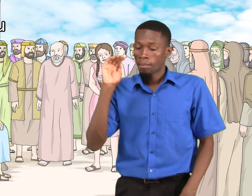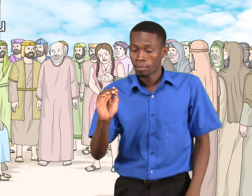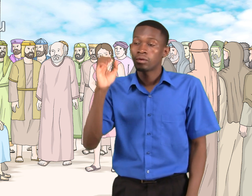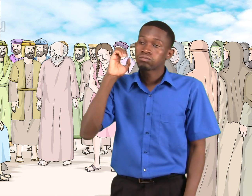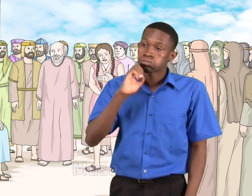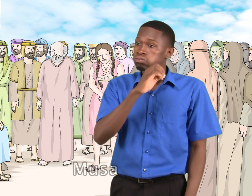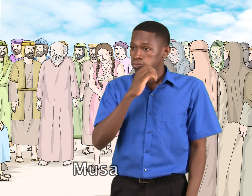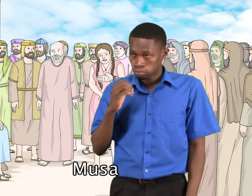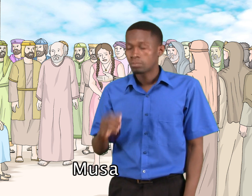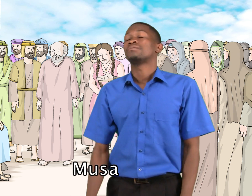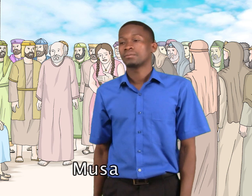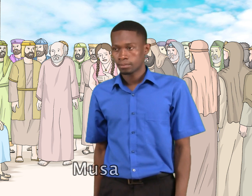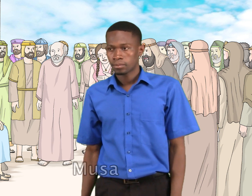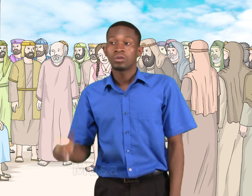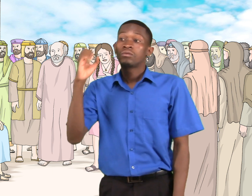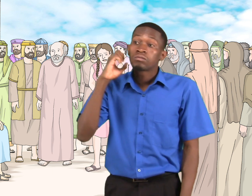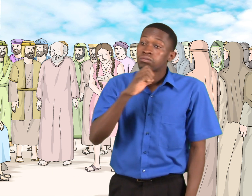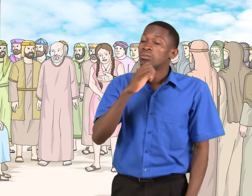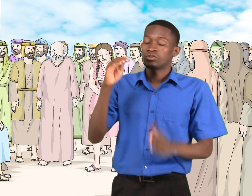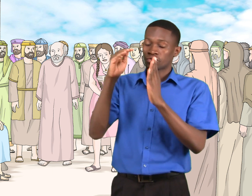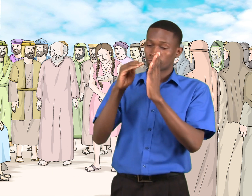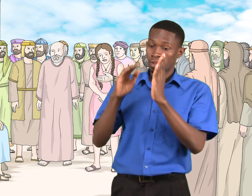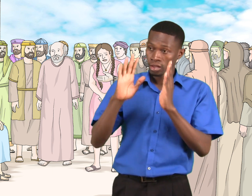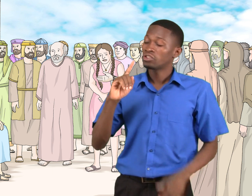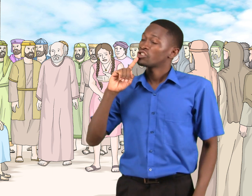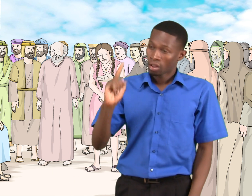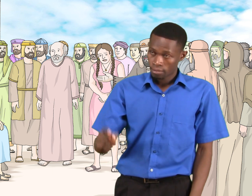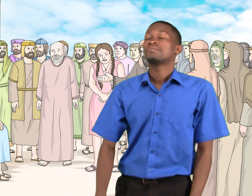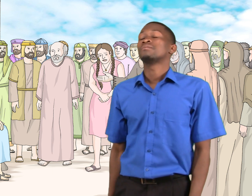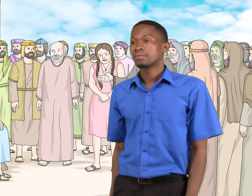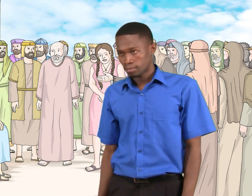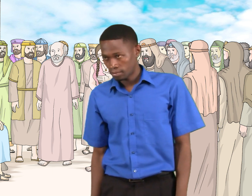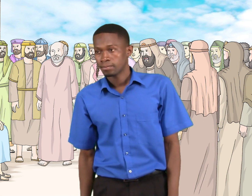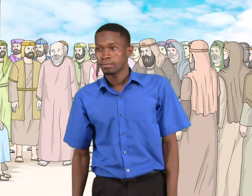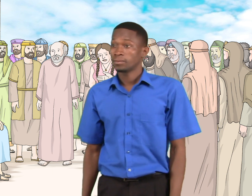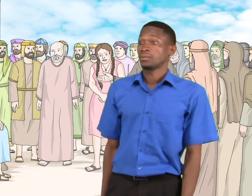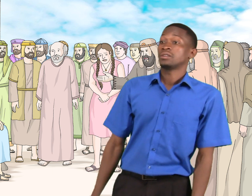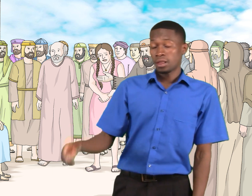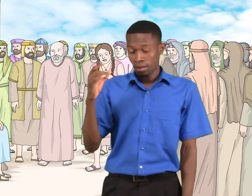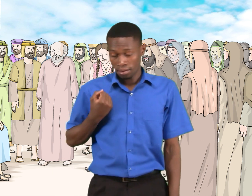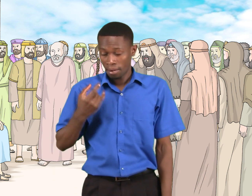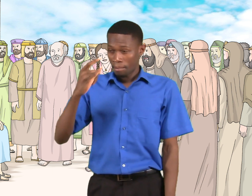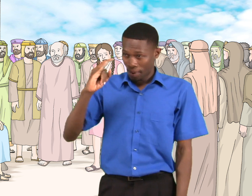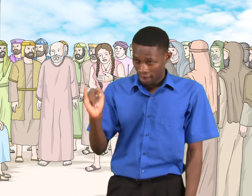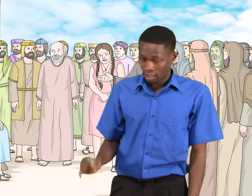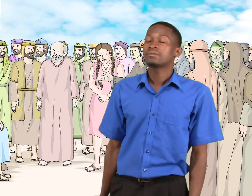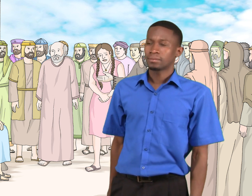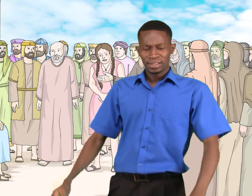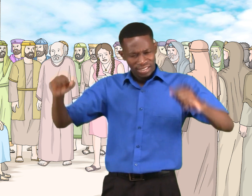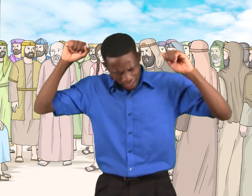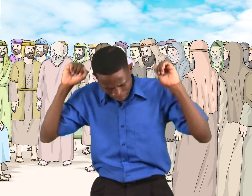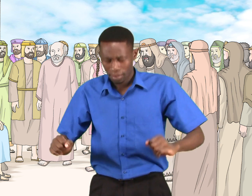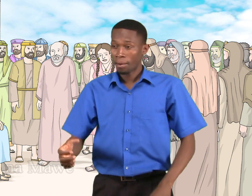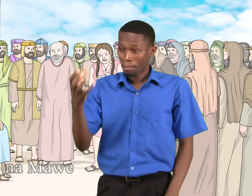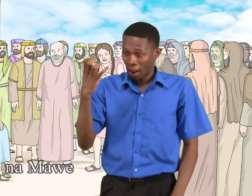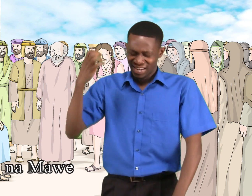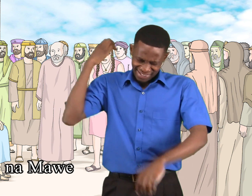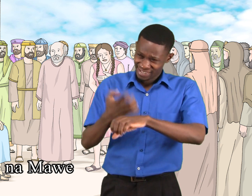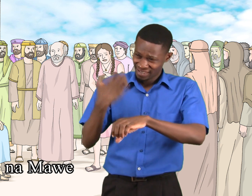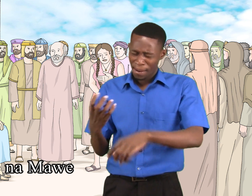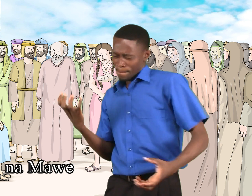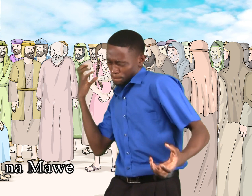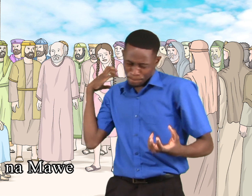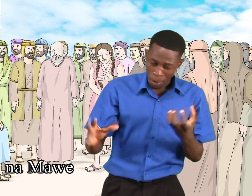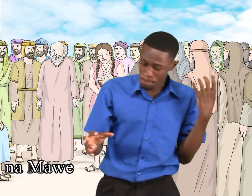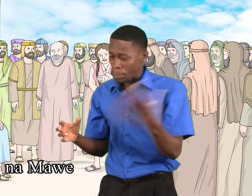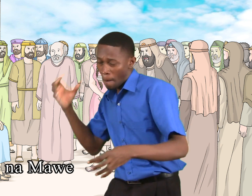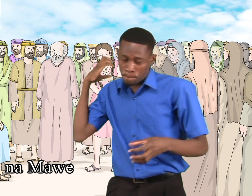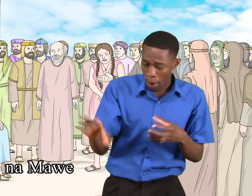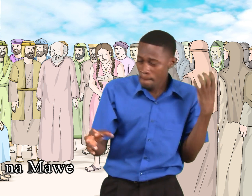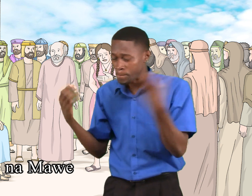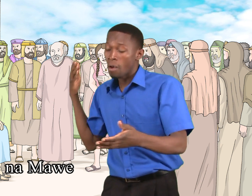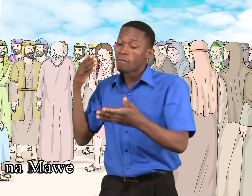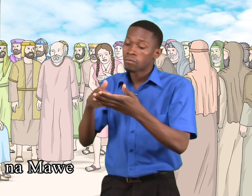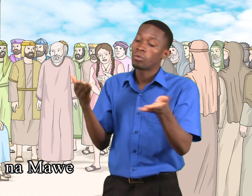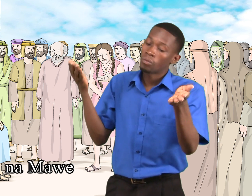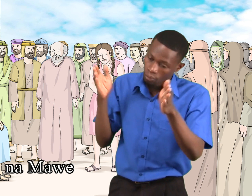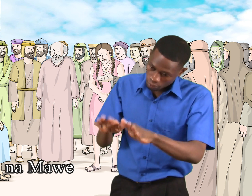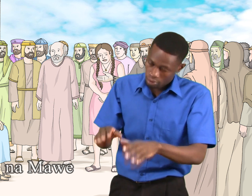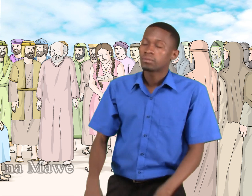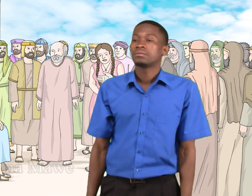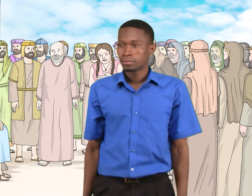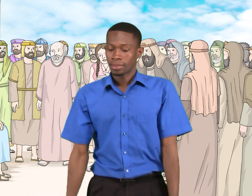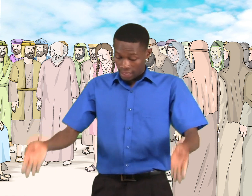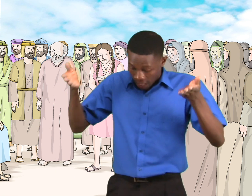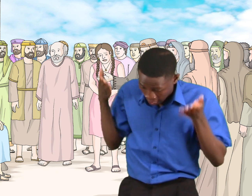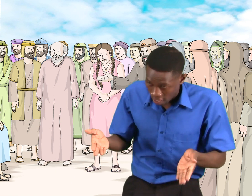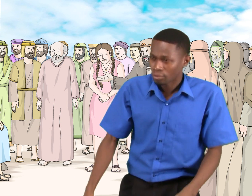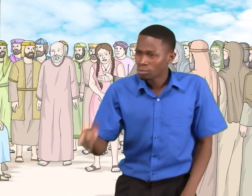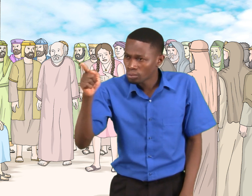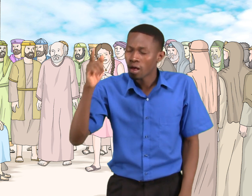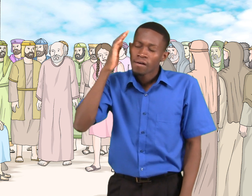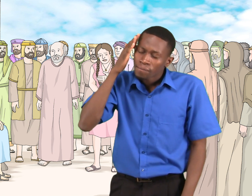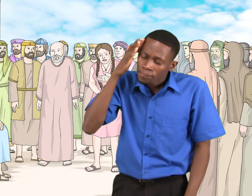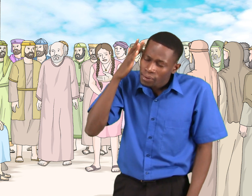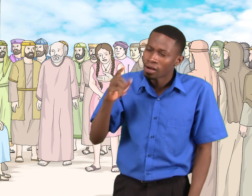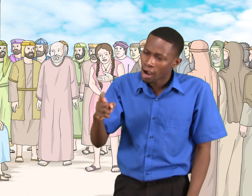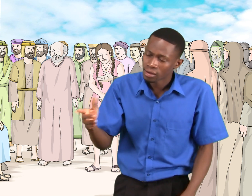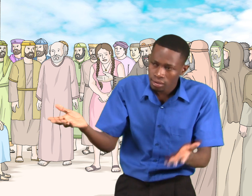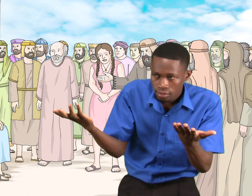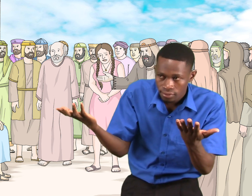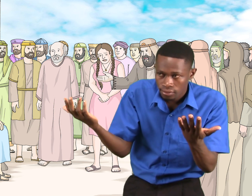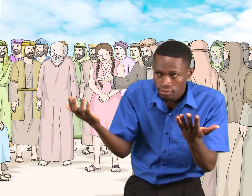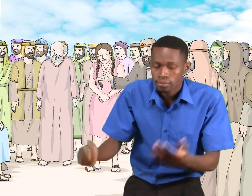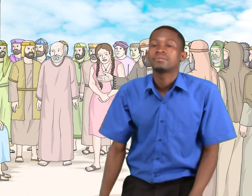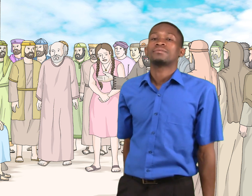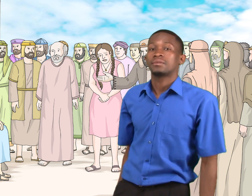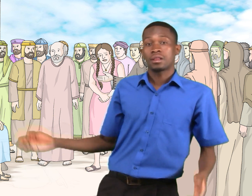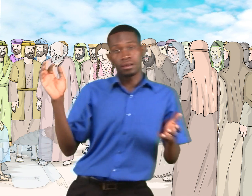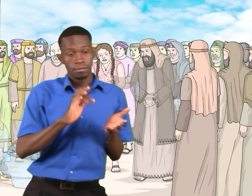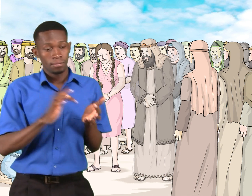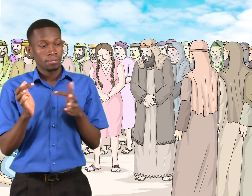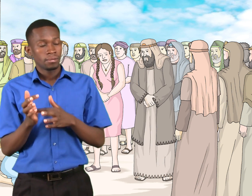They said this to test Him, in order to have a basis for accusing Him.